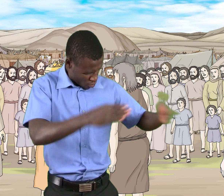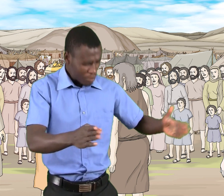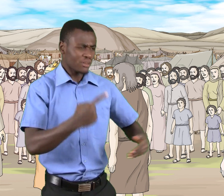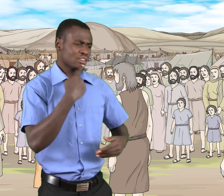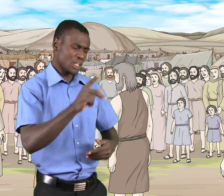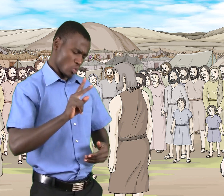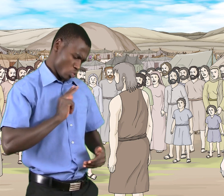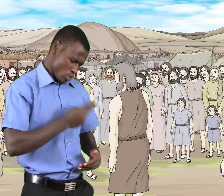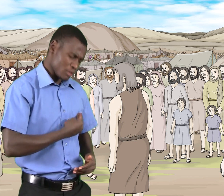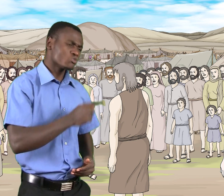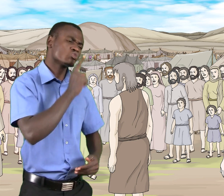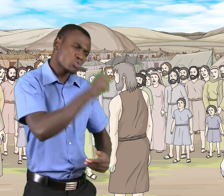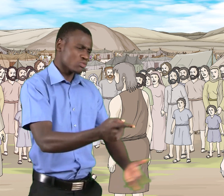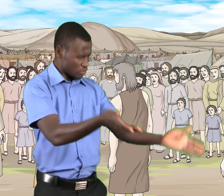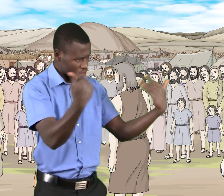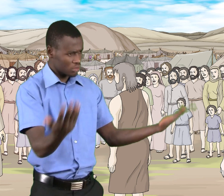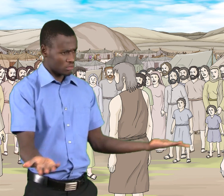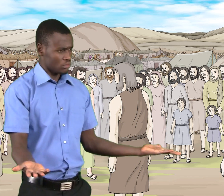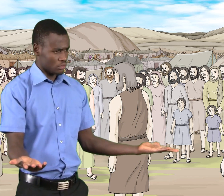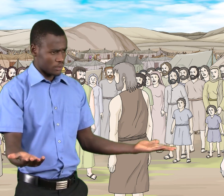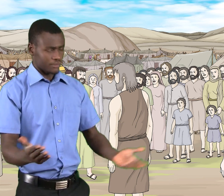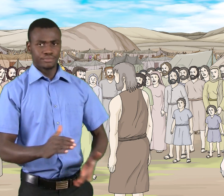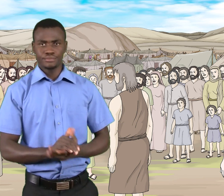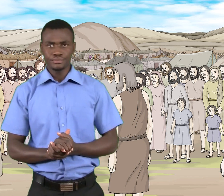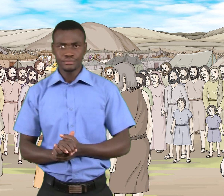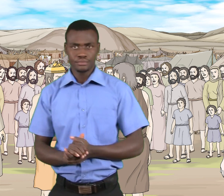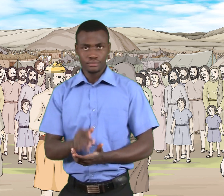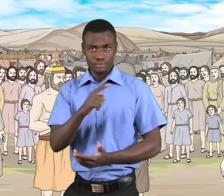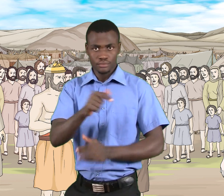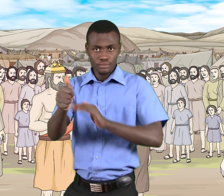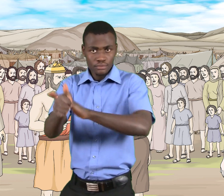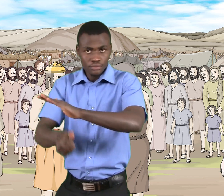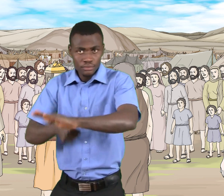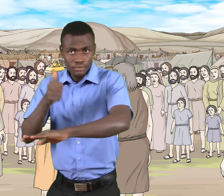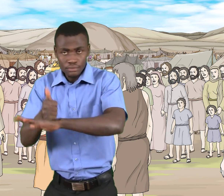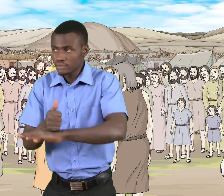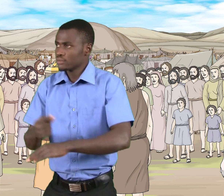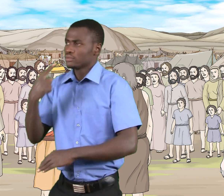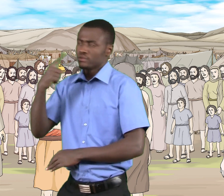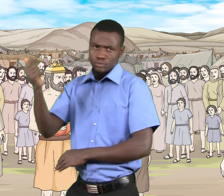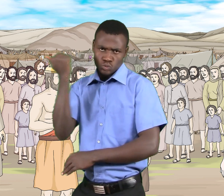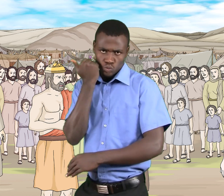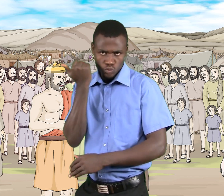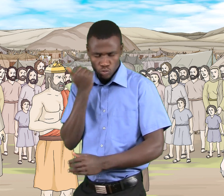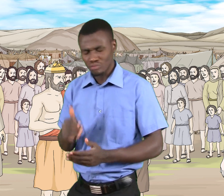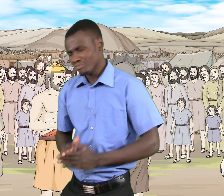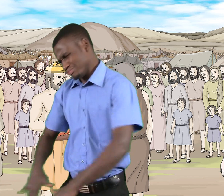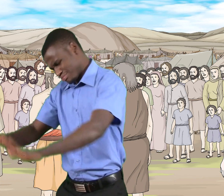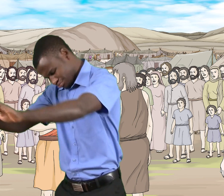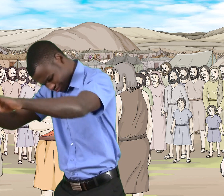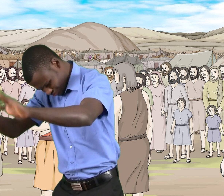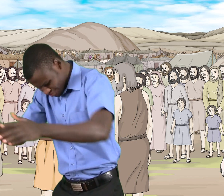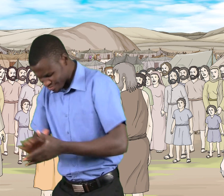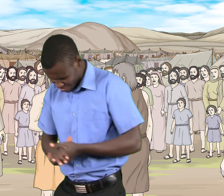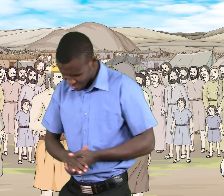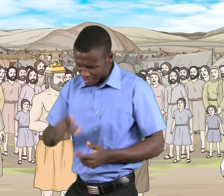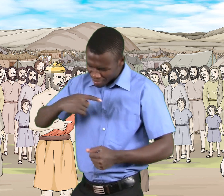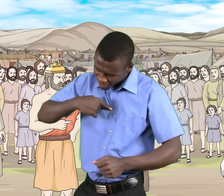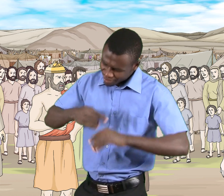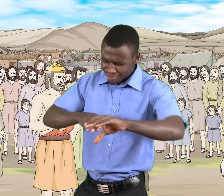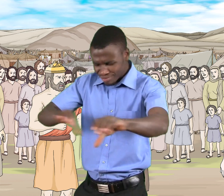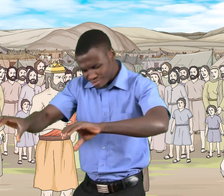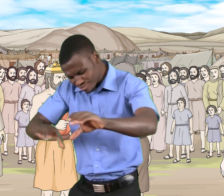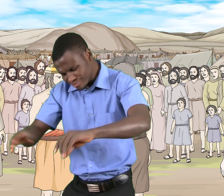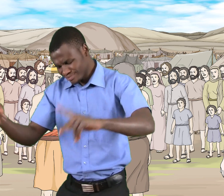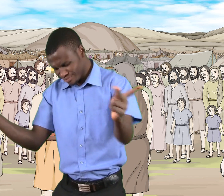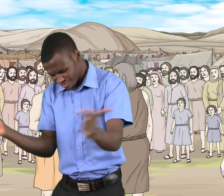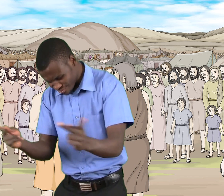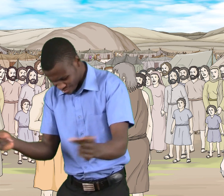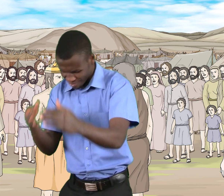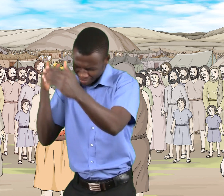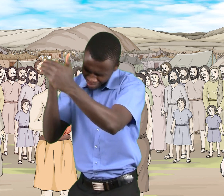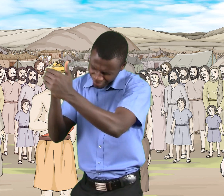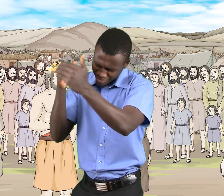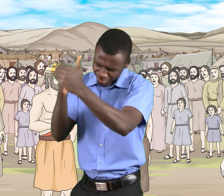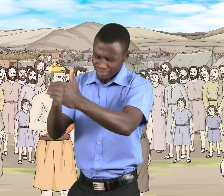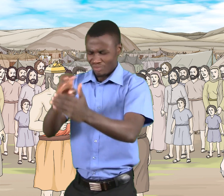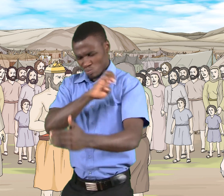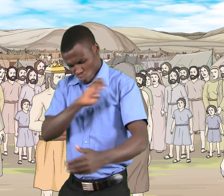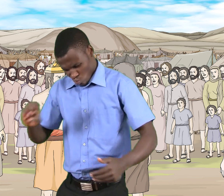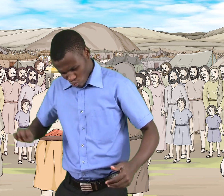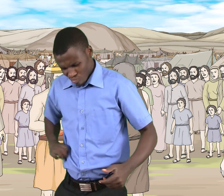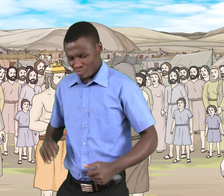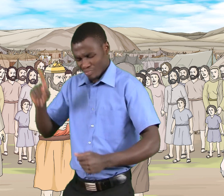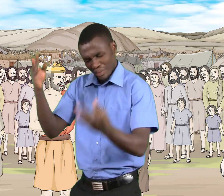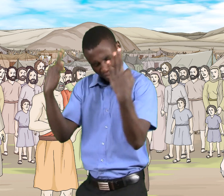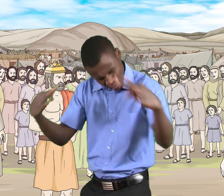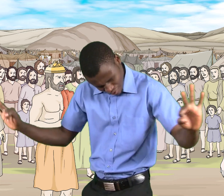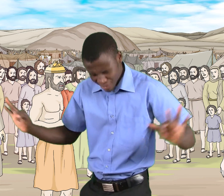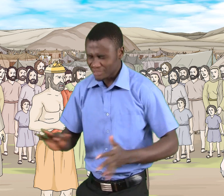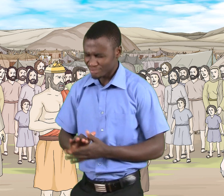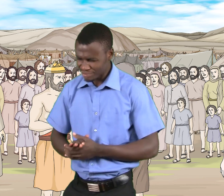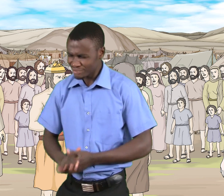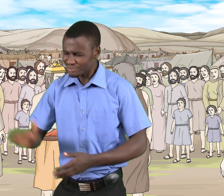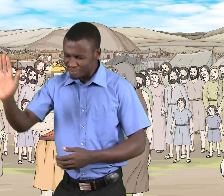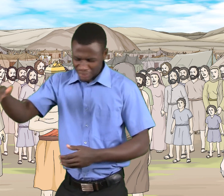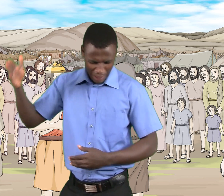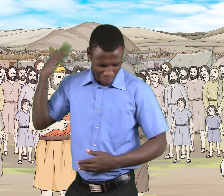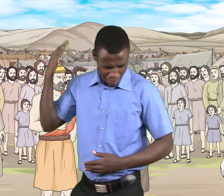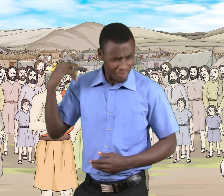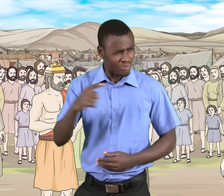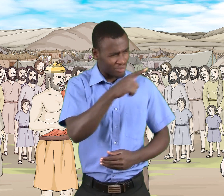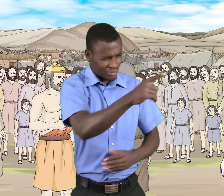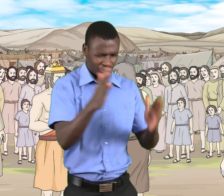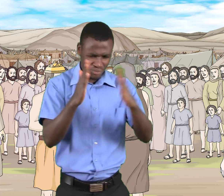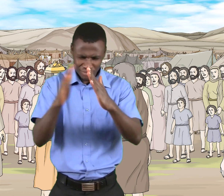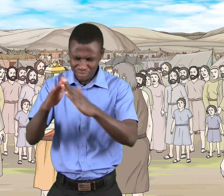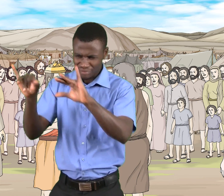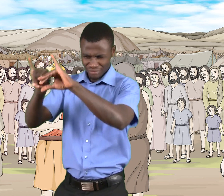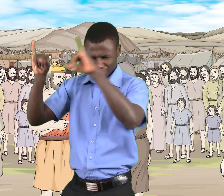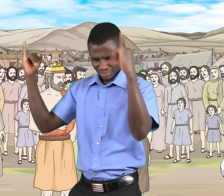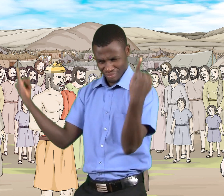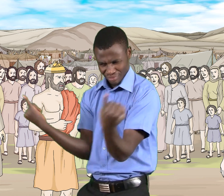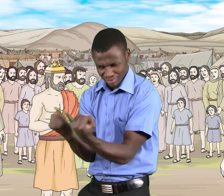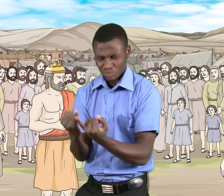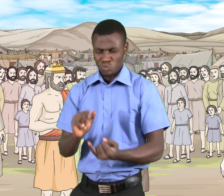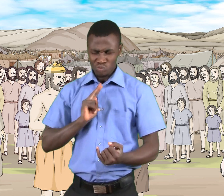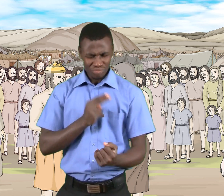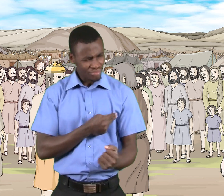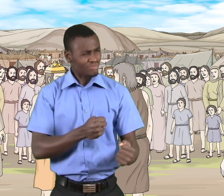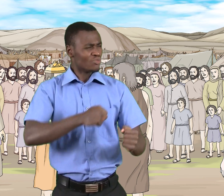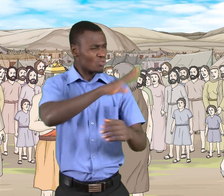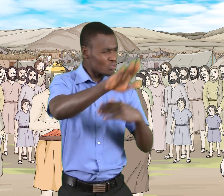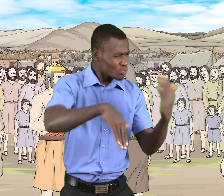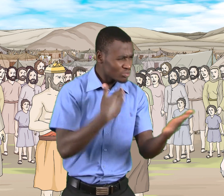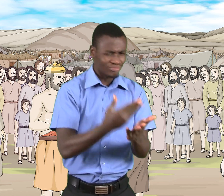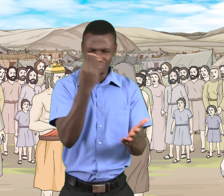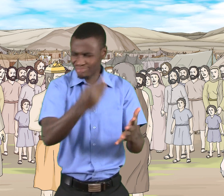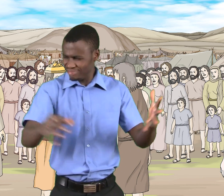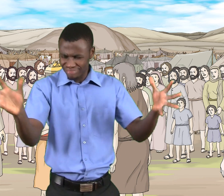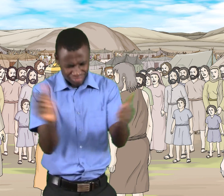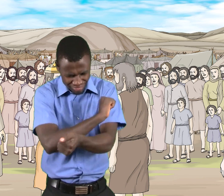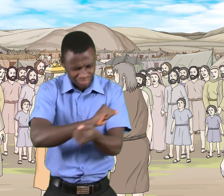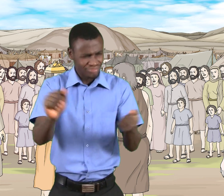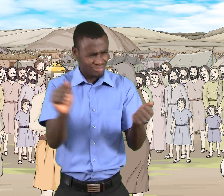I urge you to tell me what you have done; do not hide it from me.”